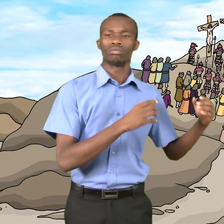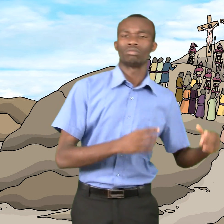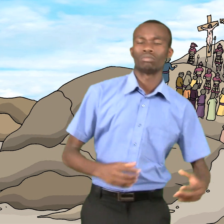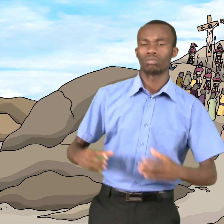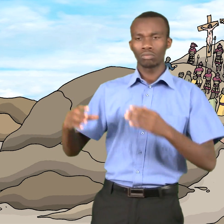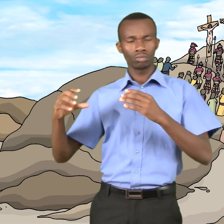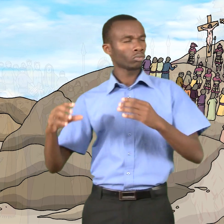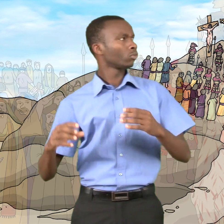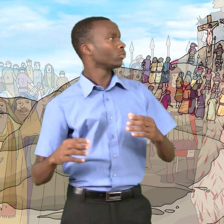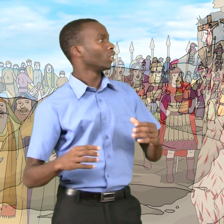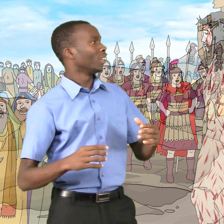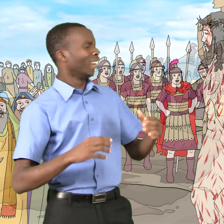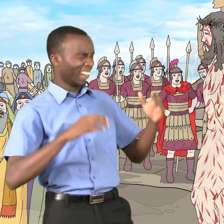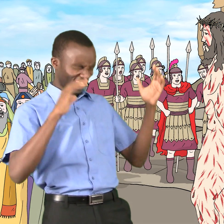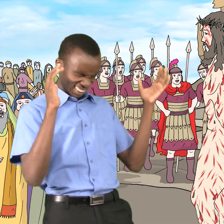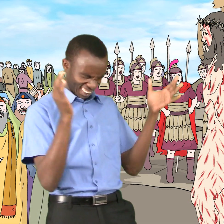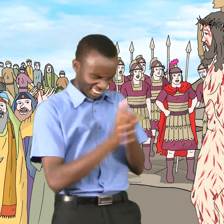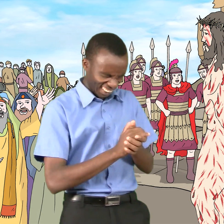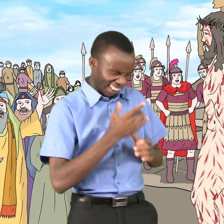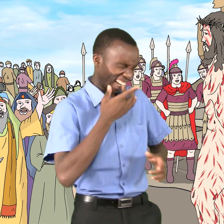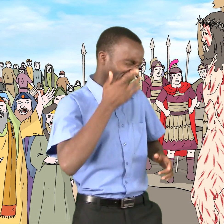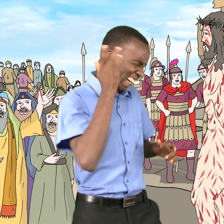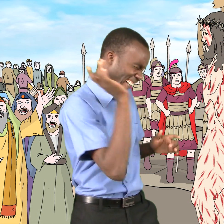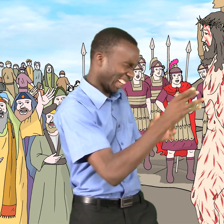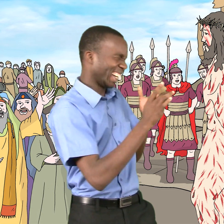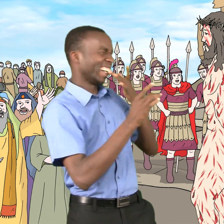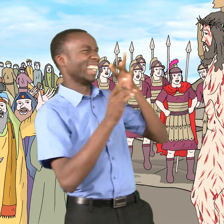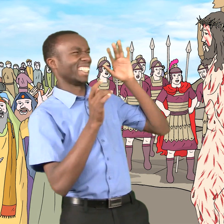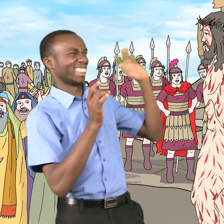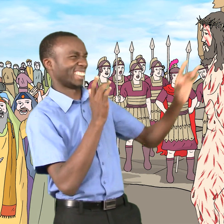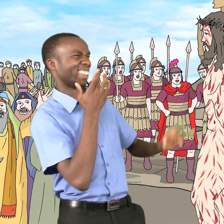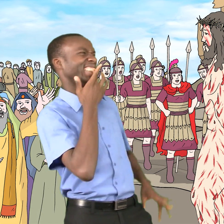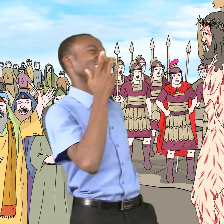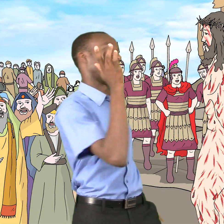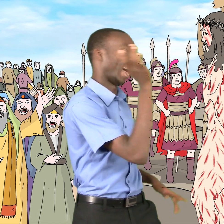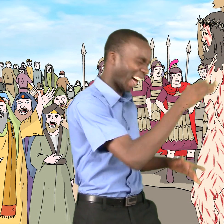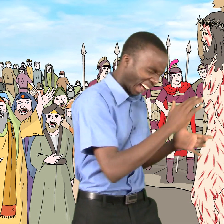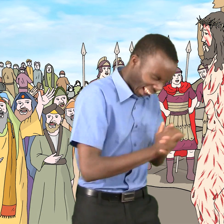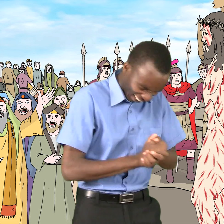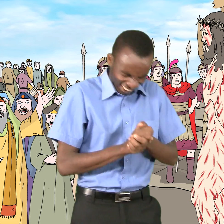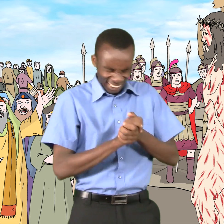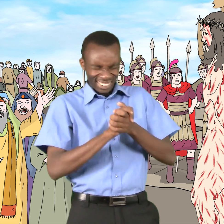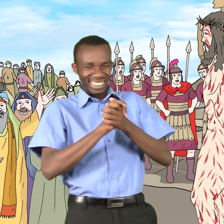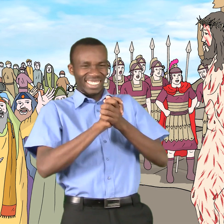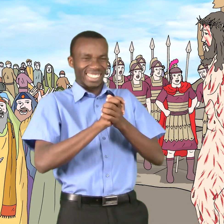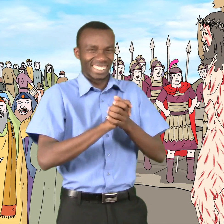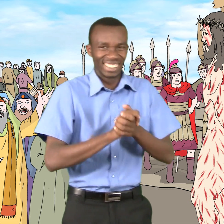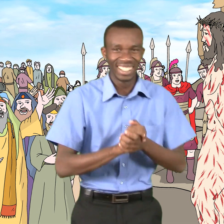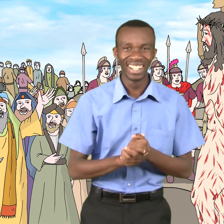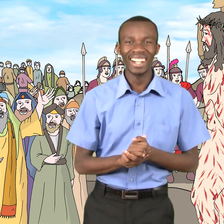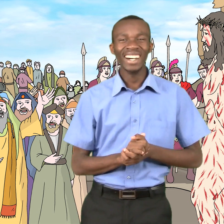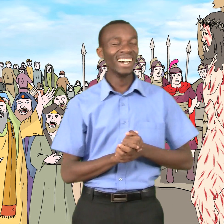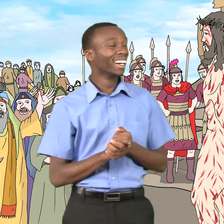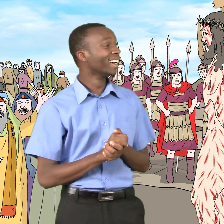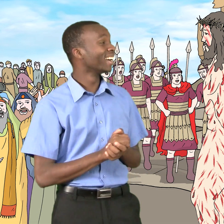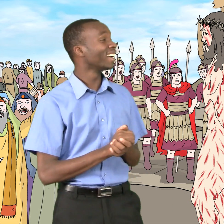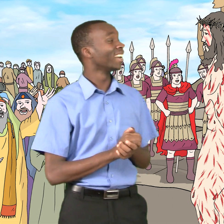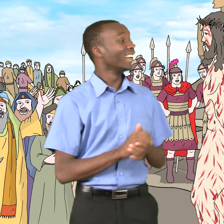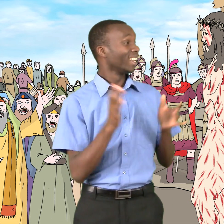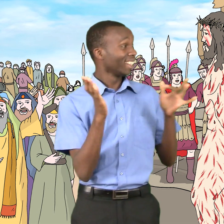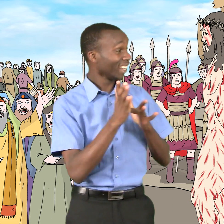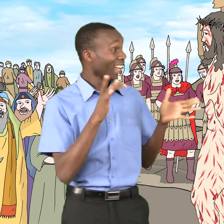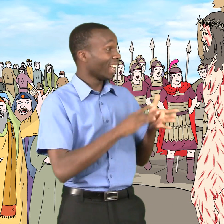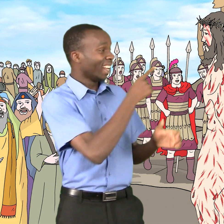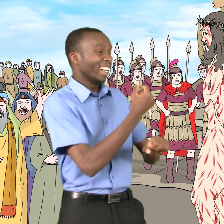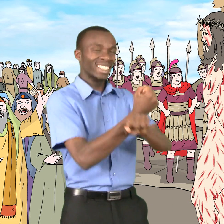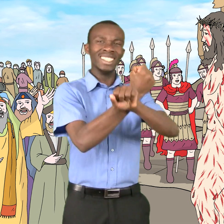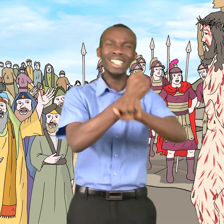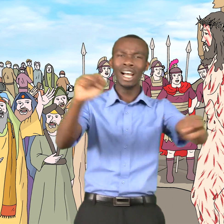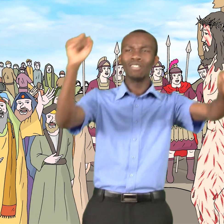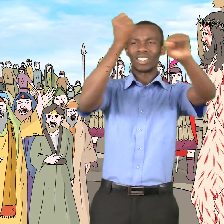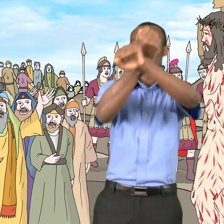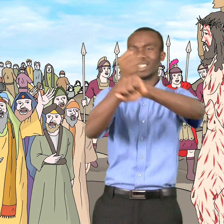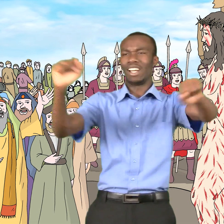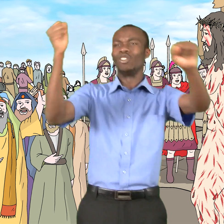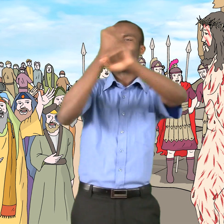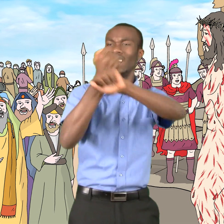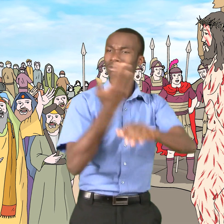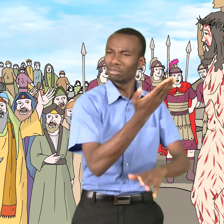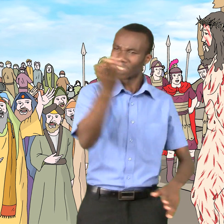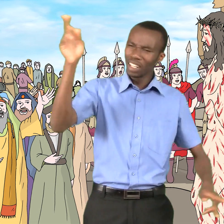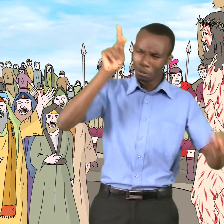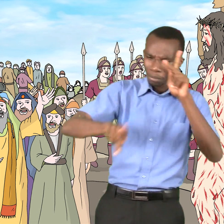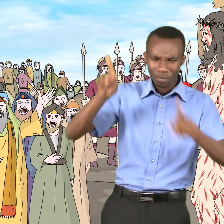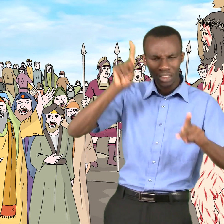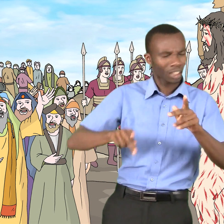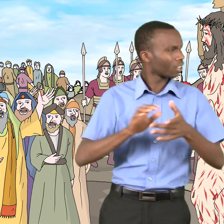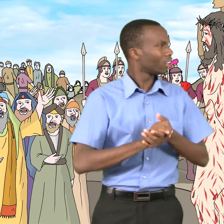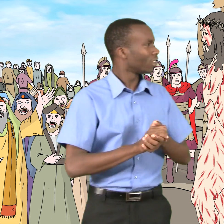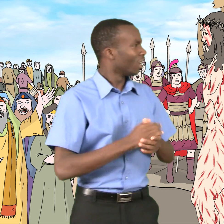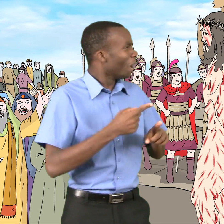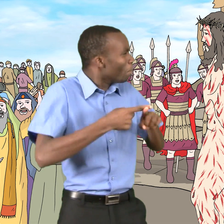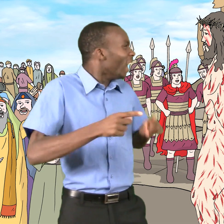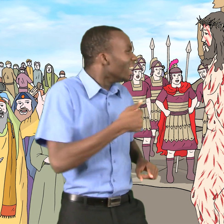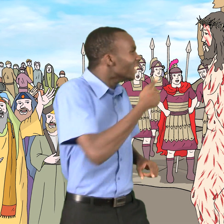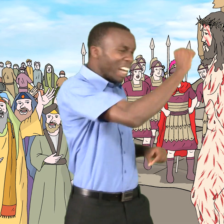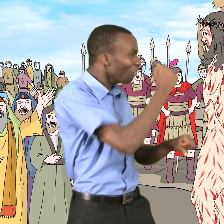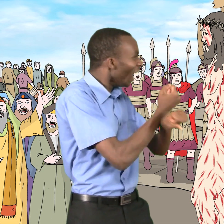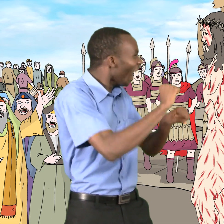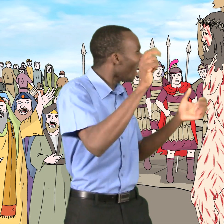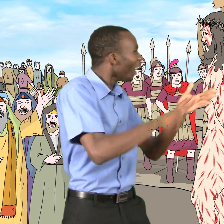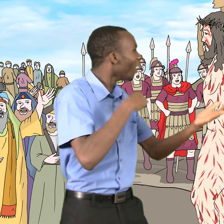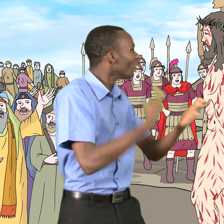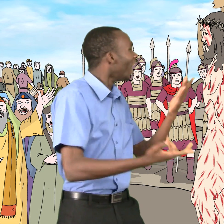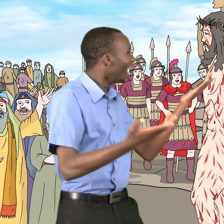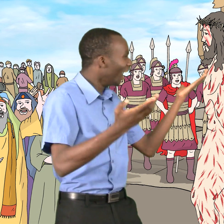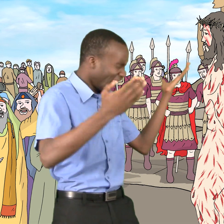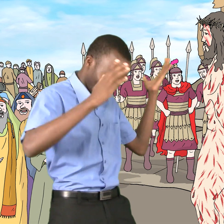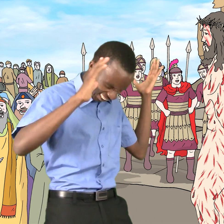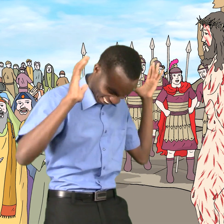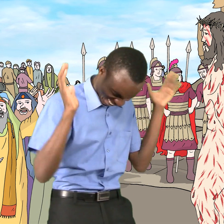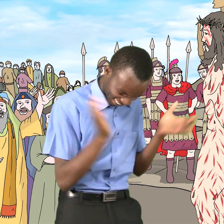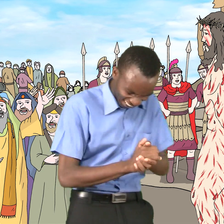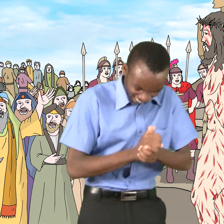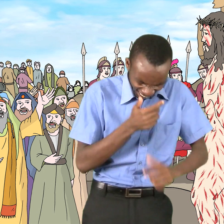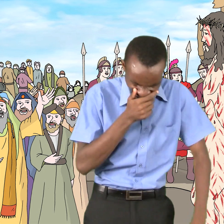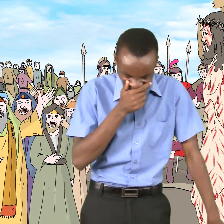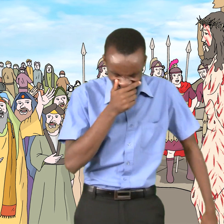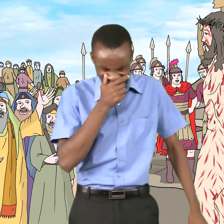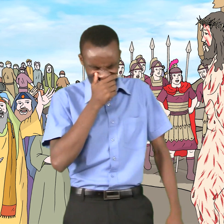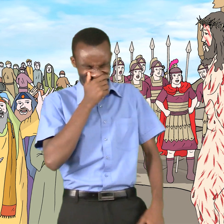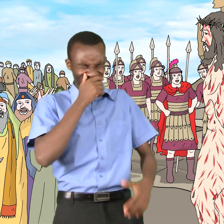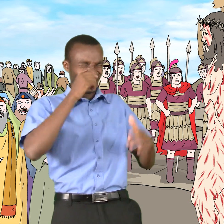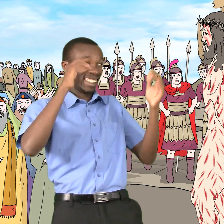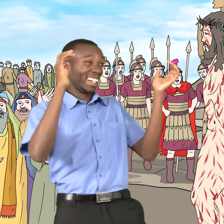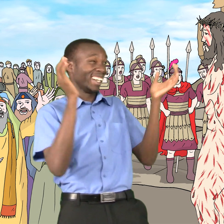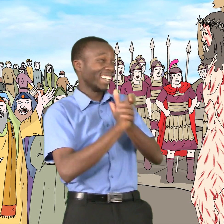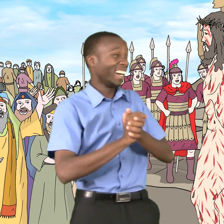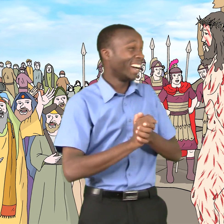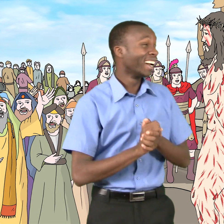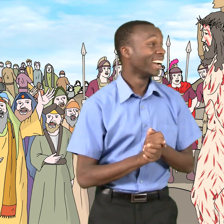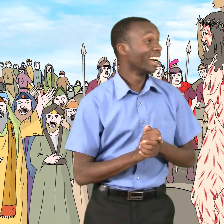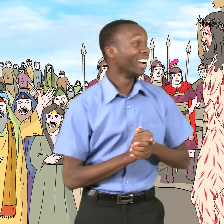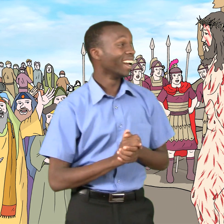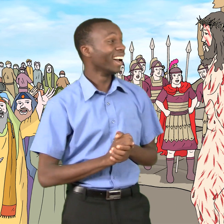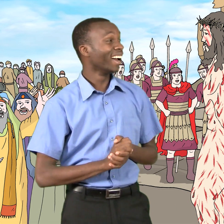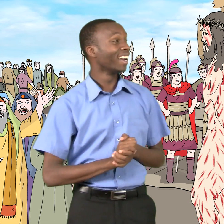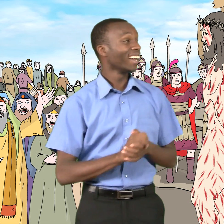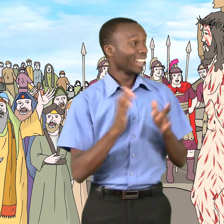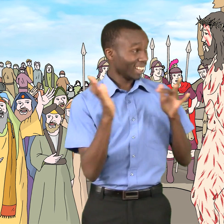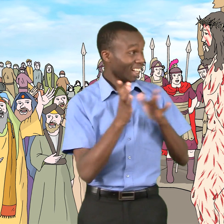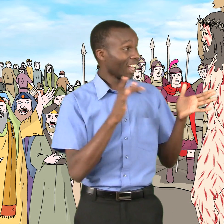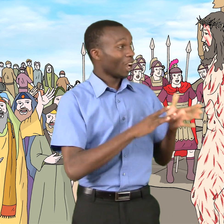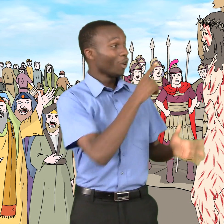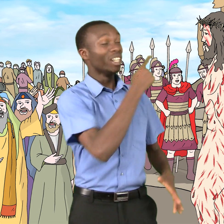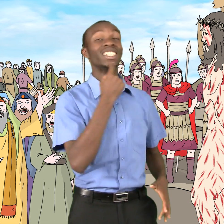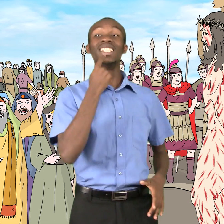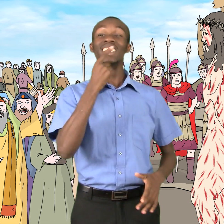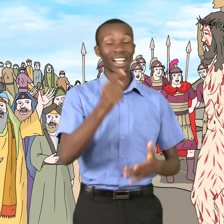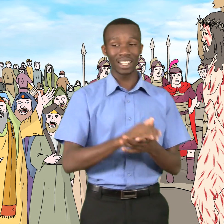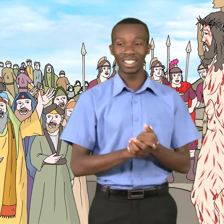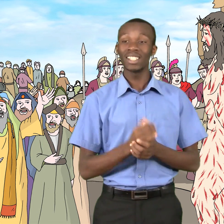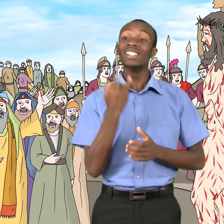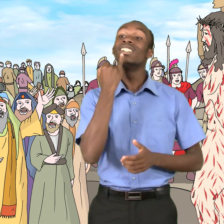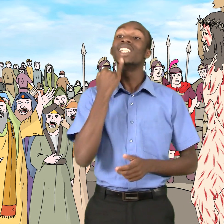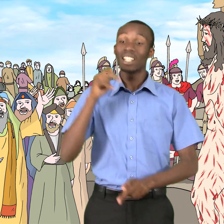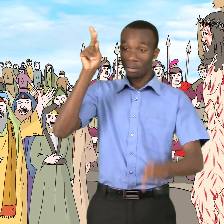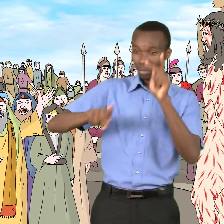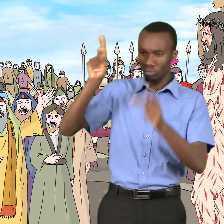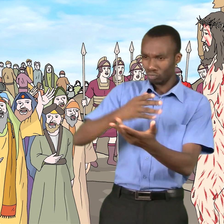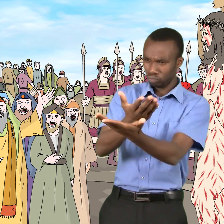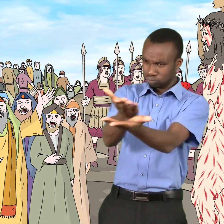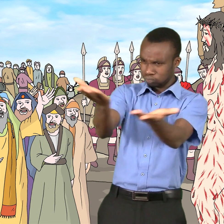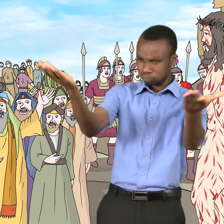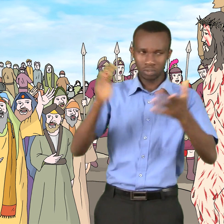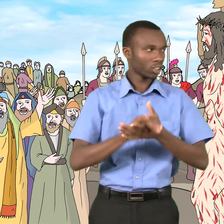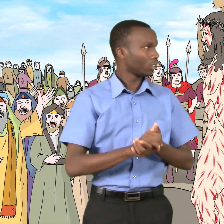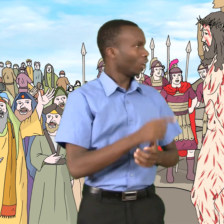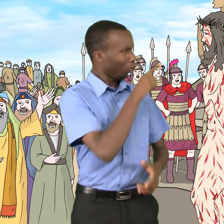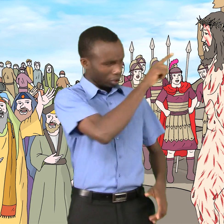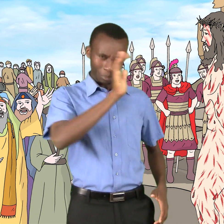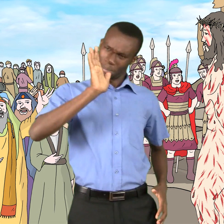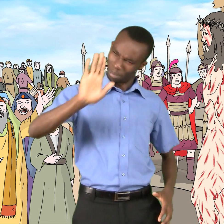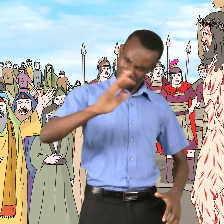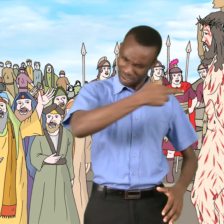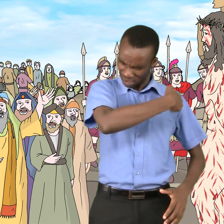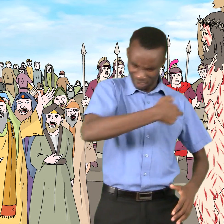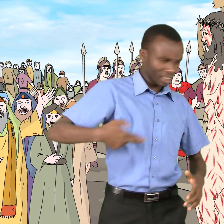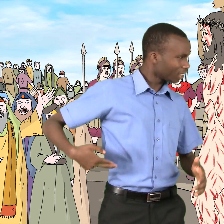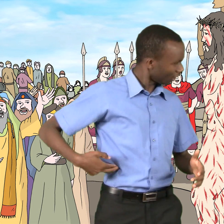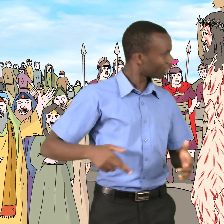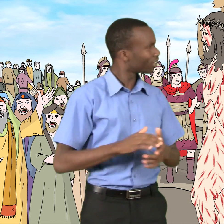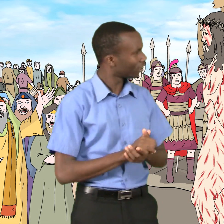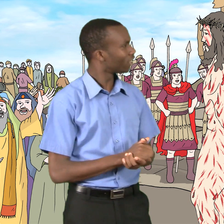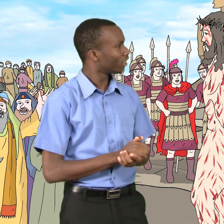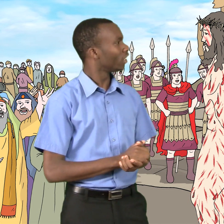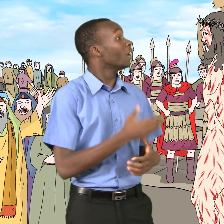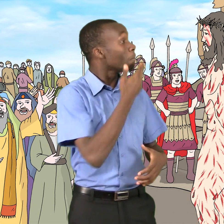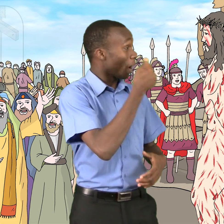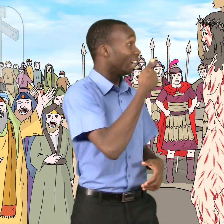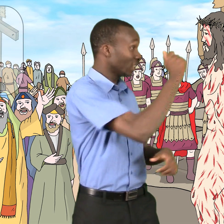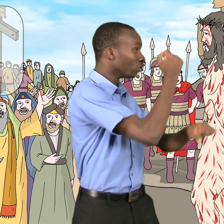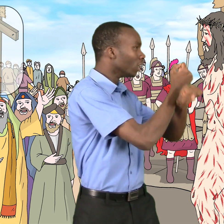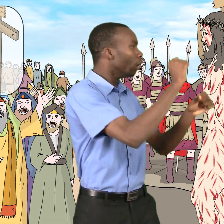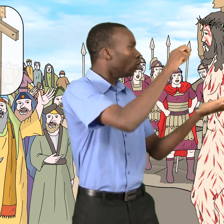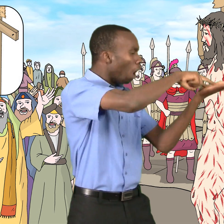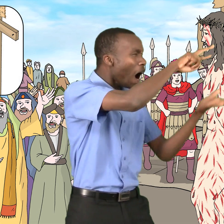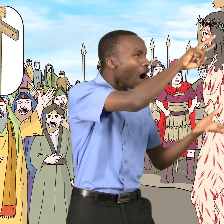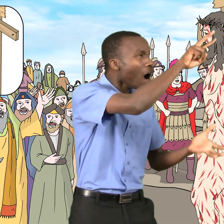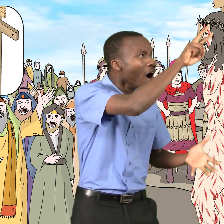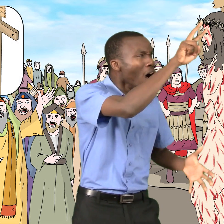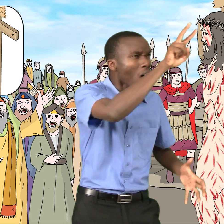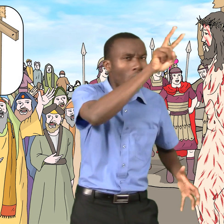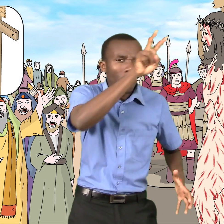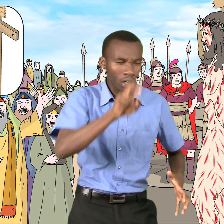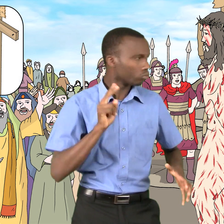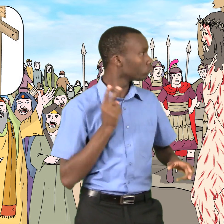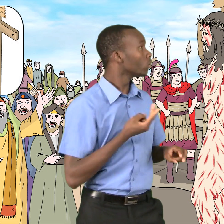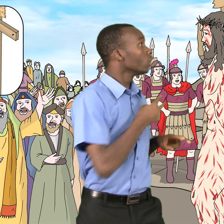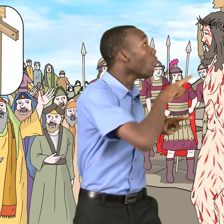In the same way, the chief priests, scribes, and elders mocked Him, saying, “He saved others, but He cannot save Himself. He is the King of Israel!